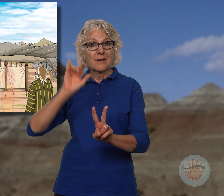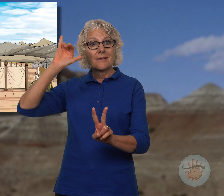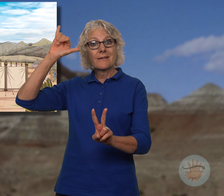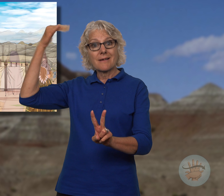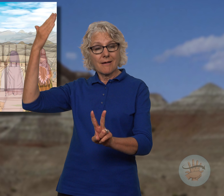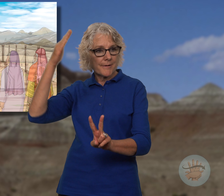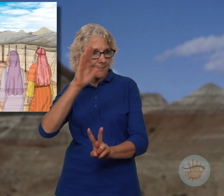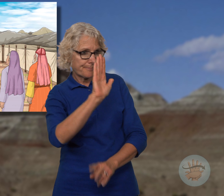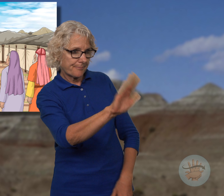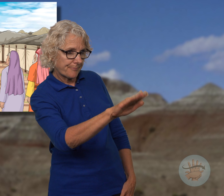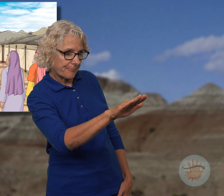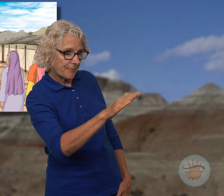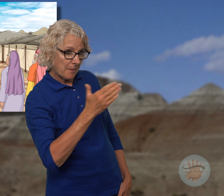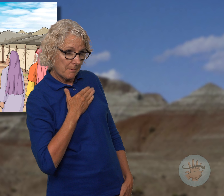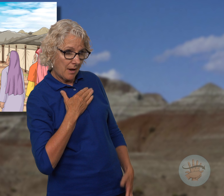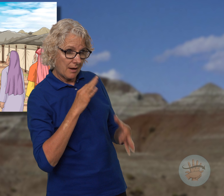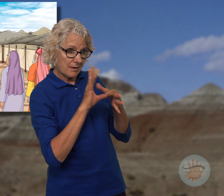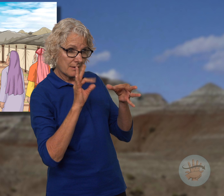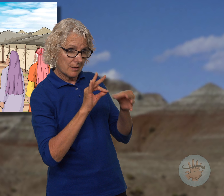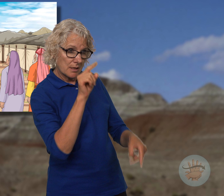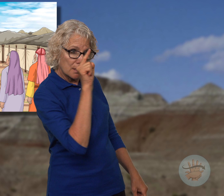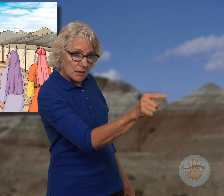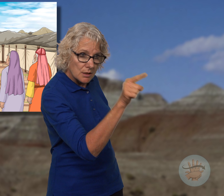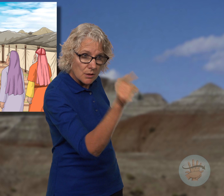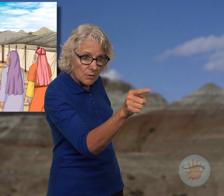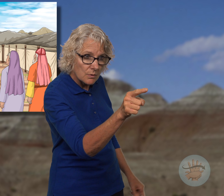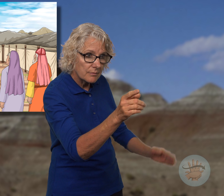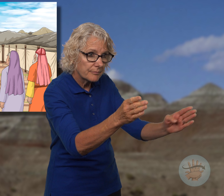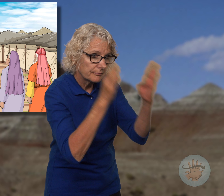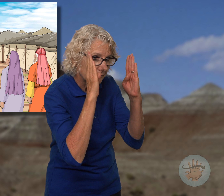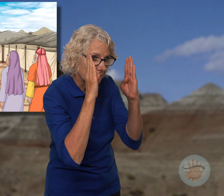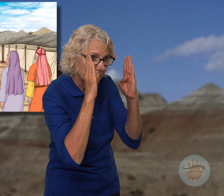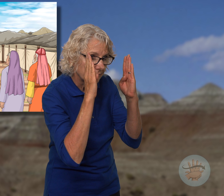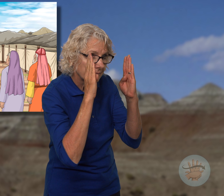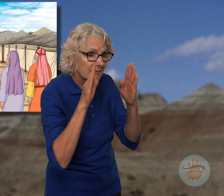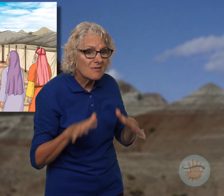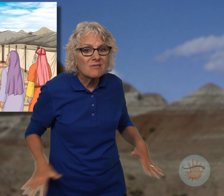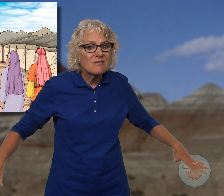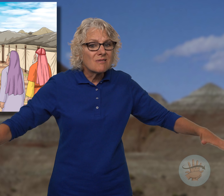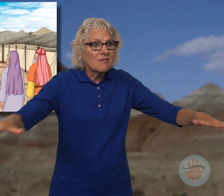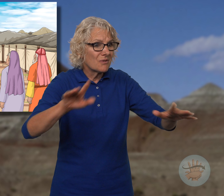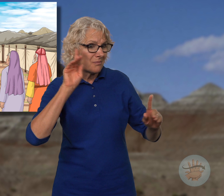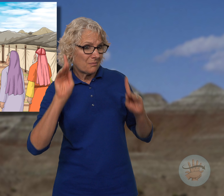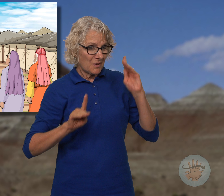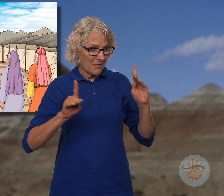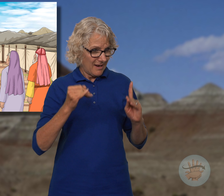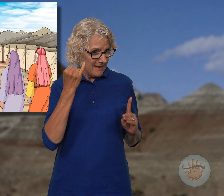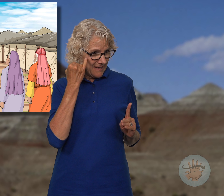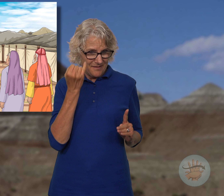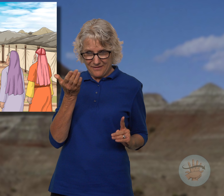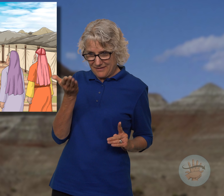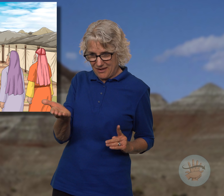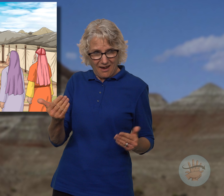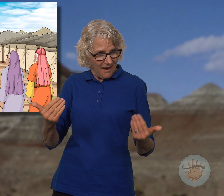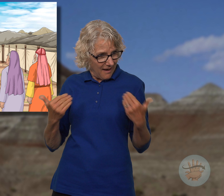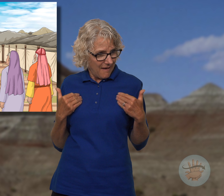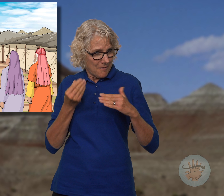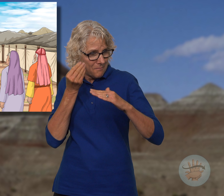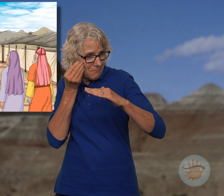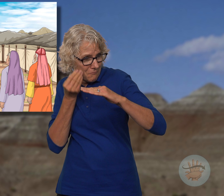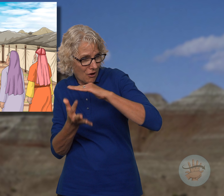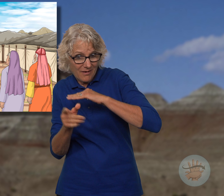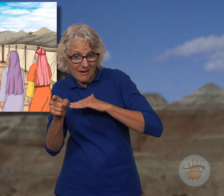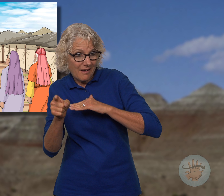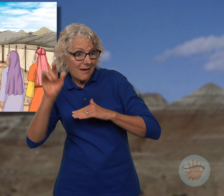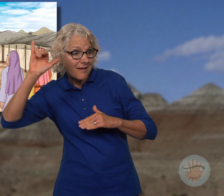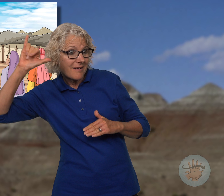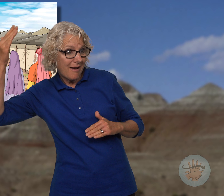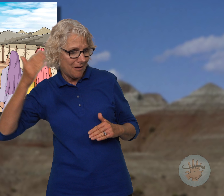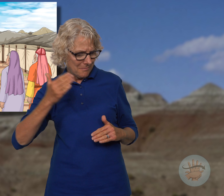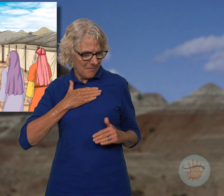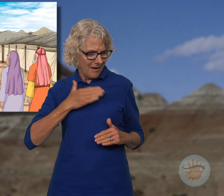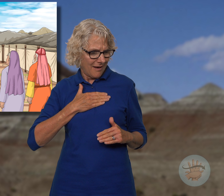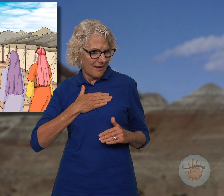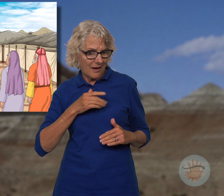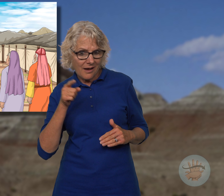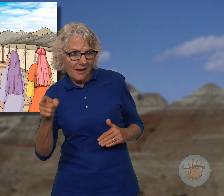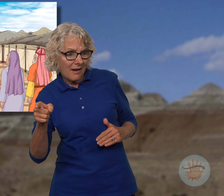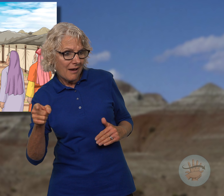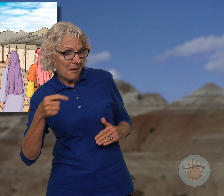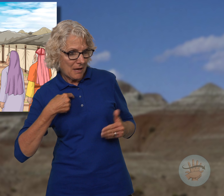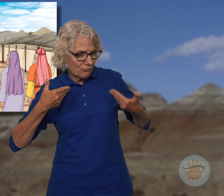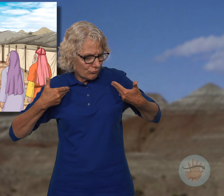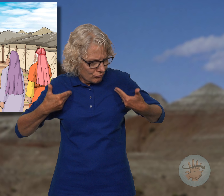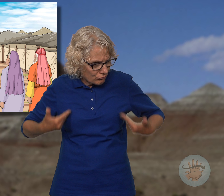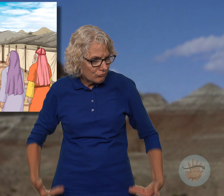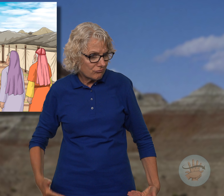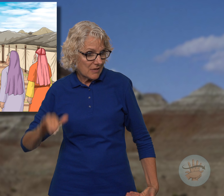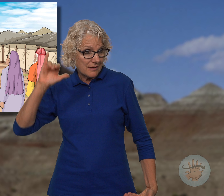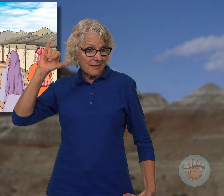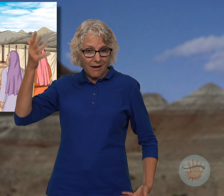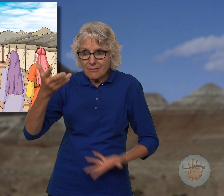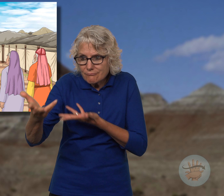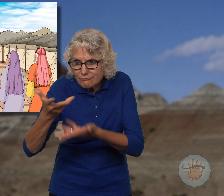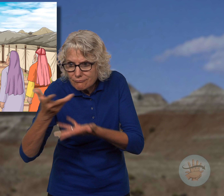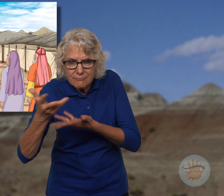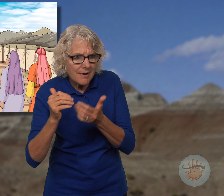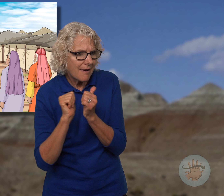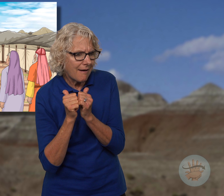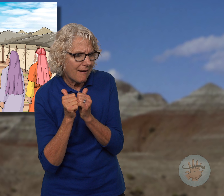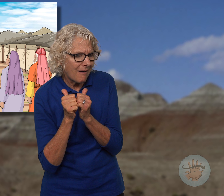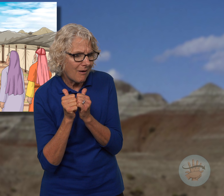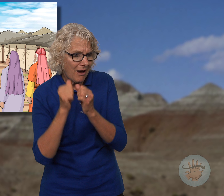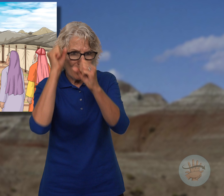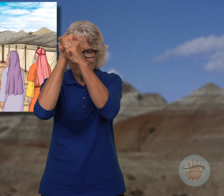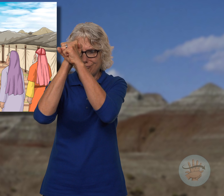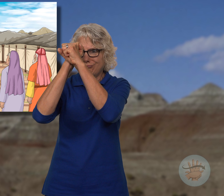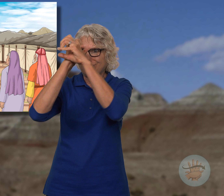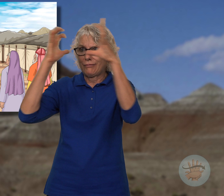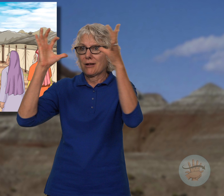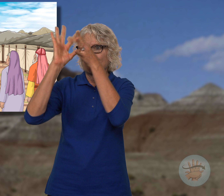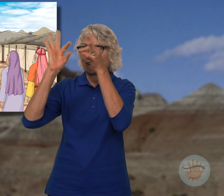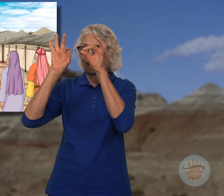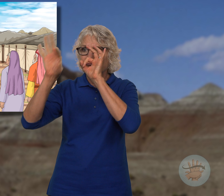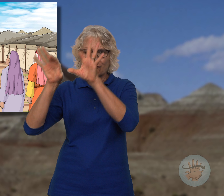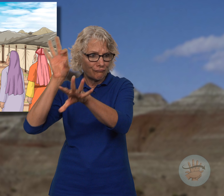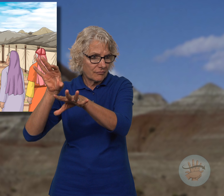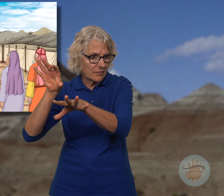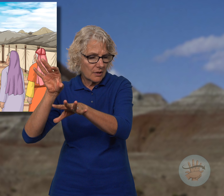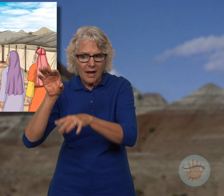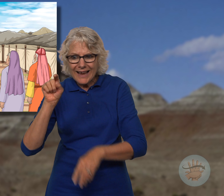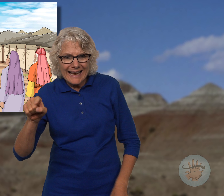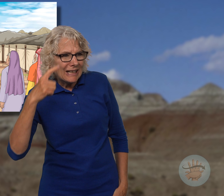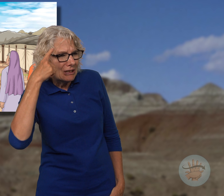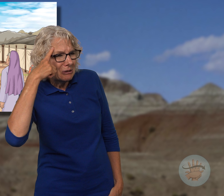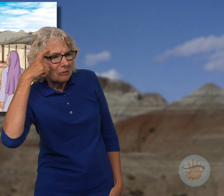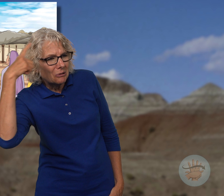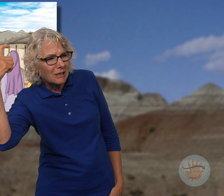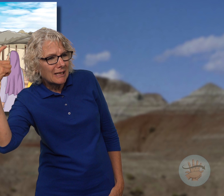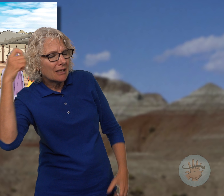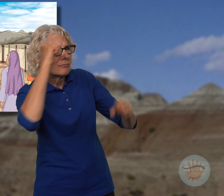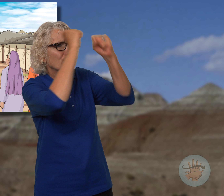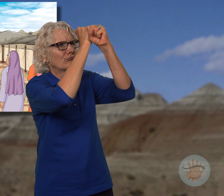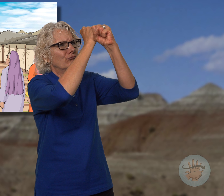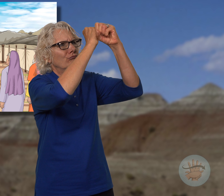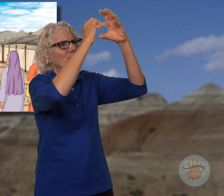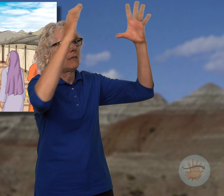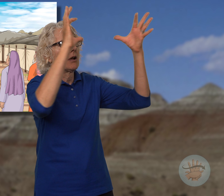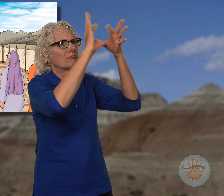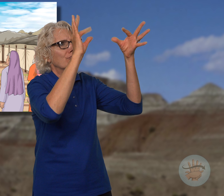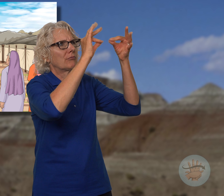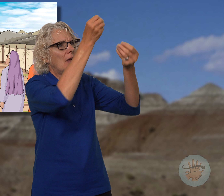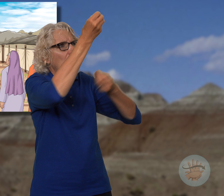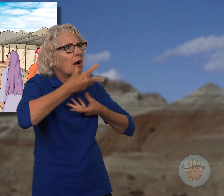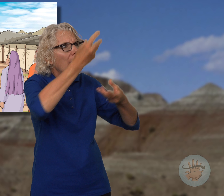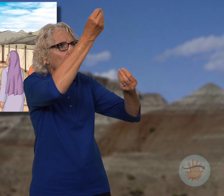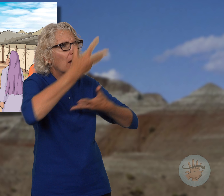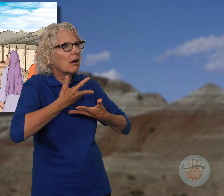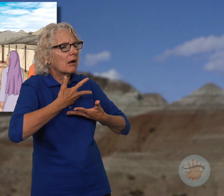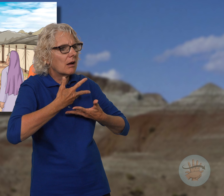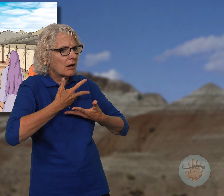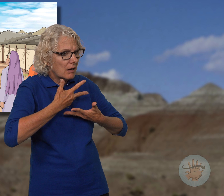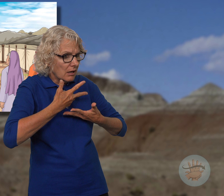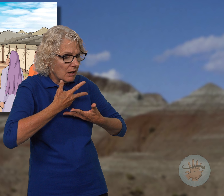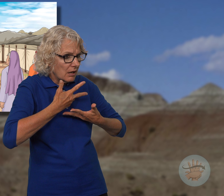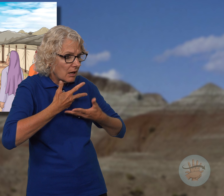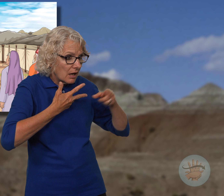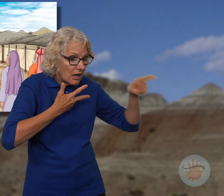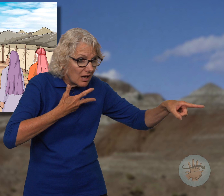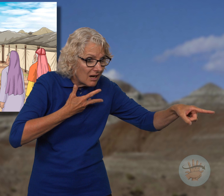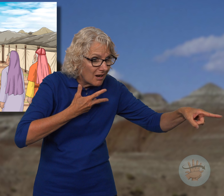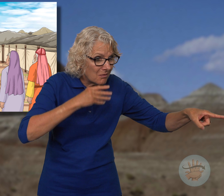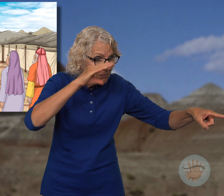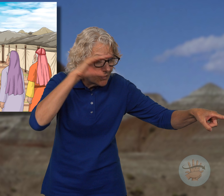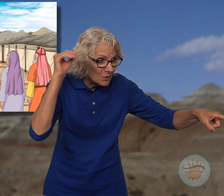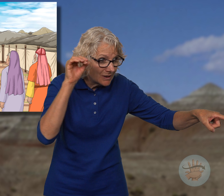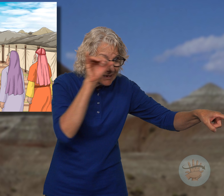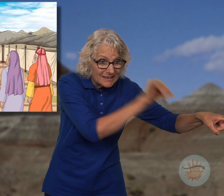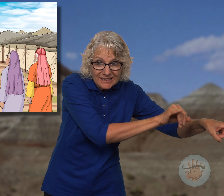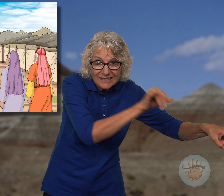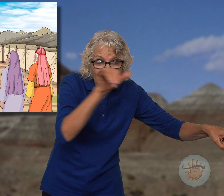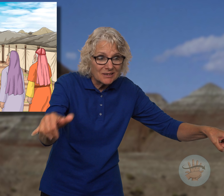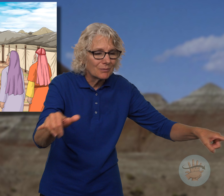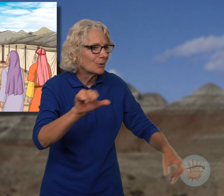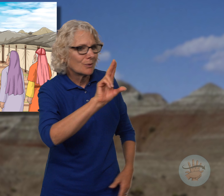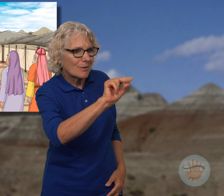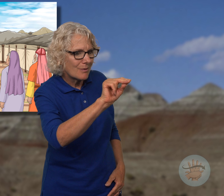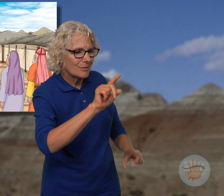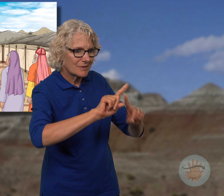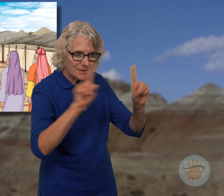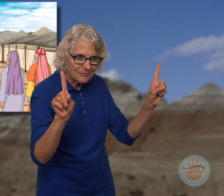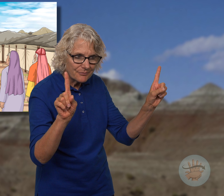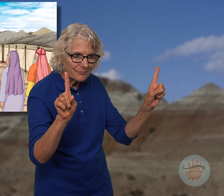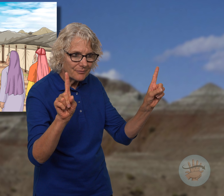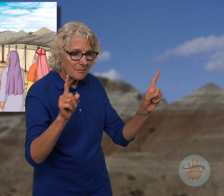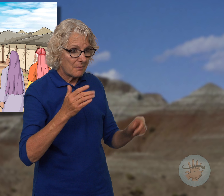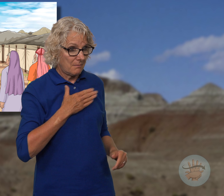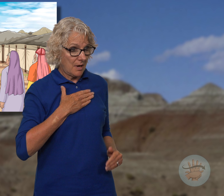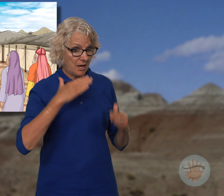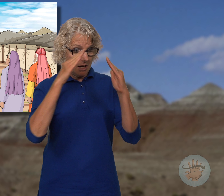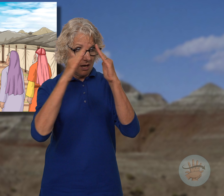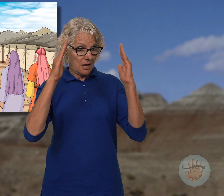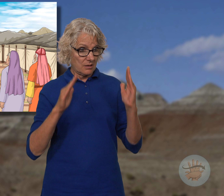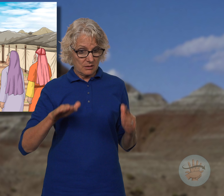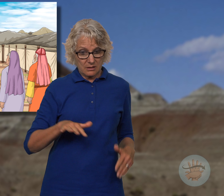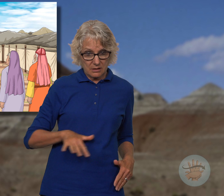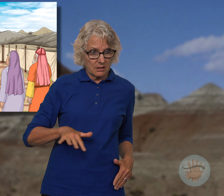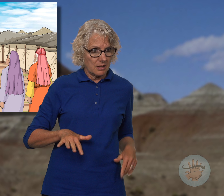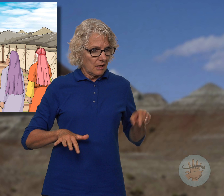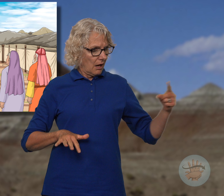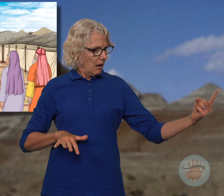When both of them had stepped forward, He said, “Hear now My words: If there is a prophet among you, I, the LORD, will reveal Myself to him in a vision;